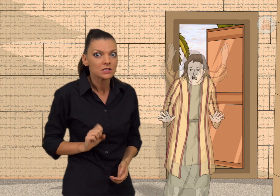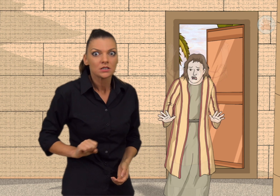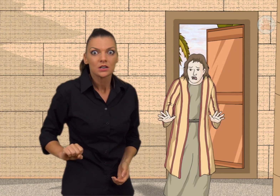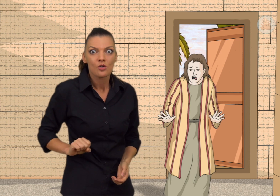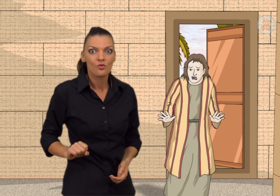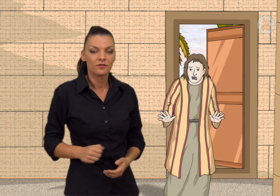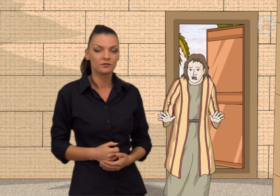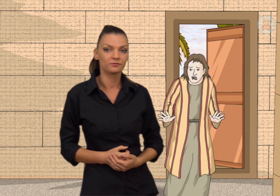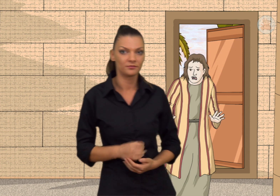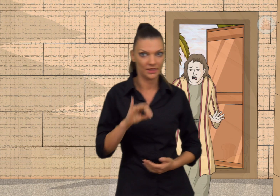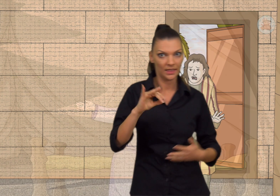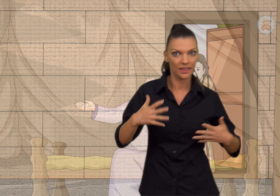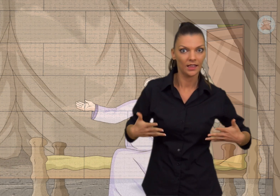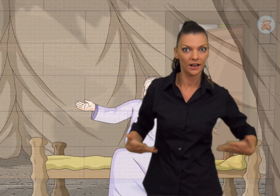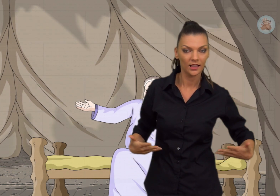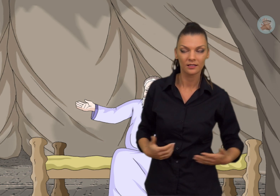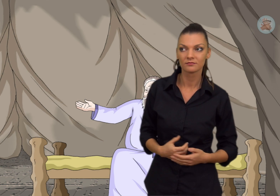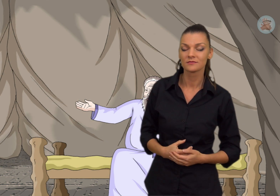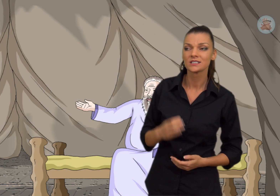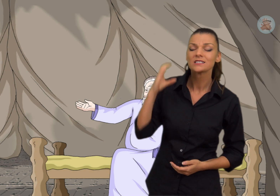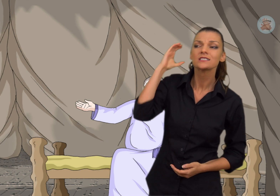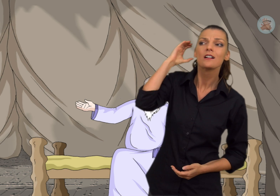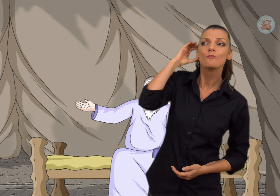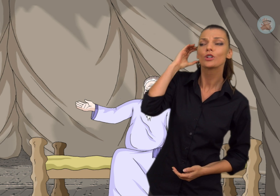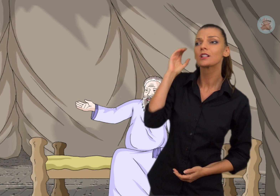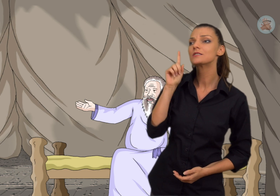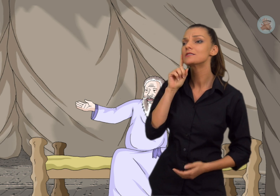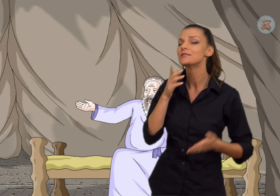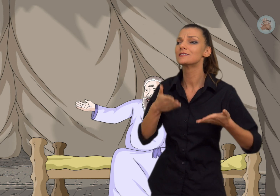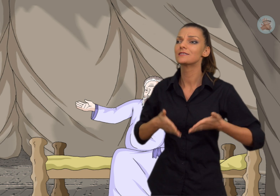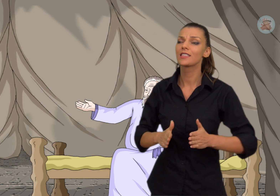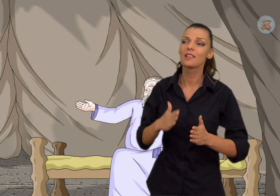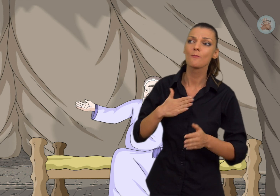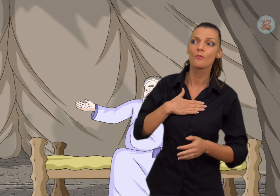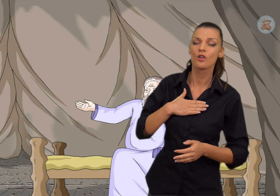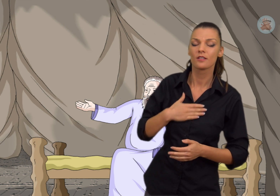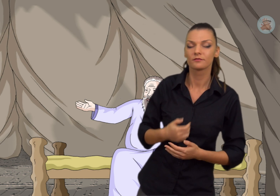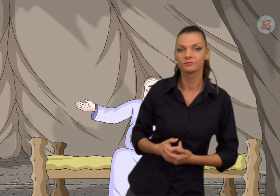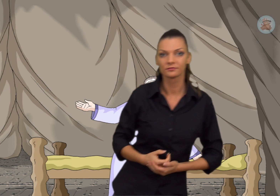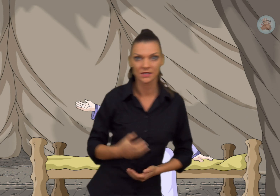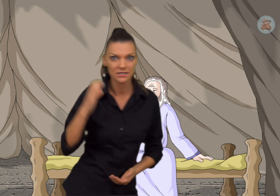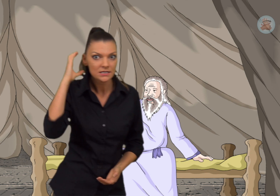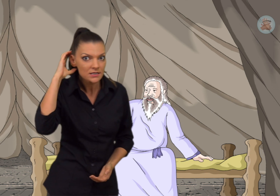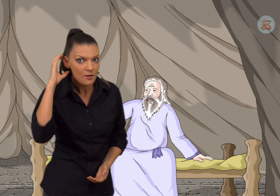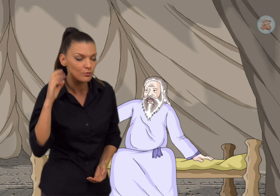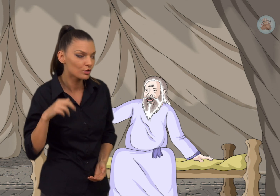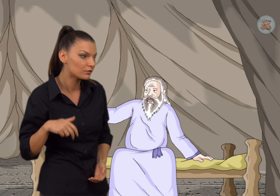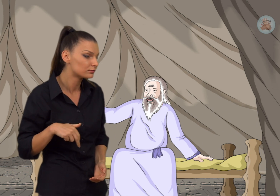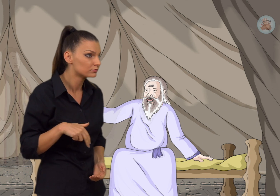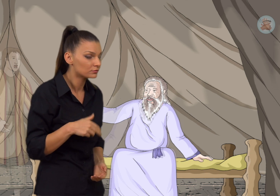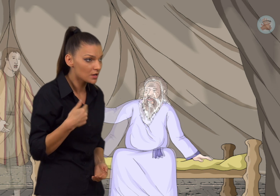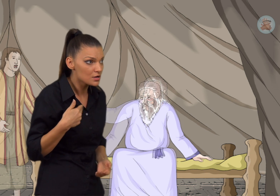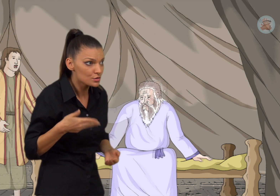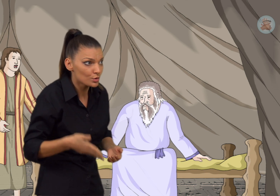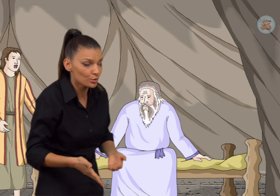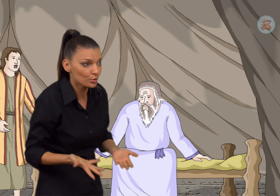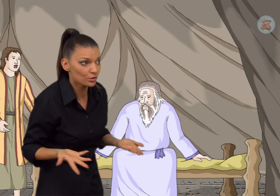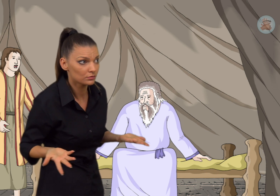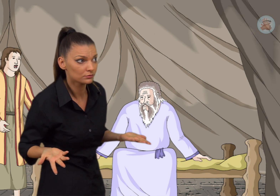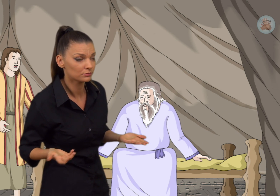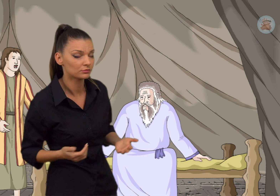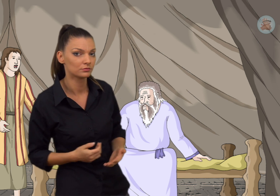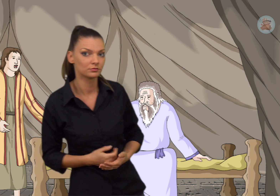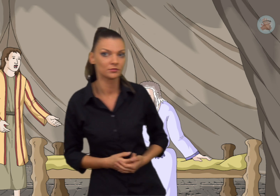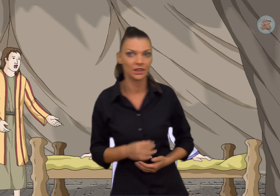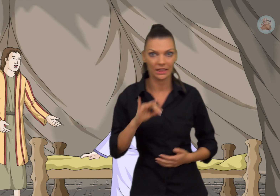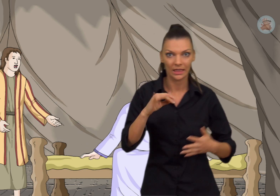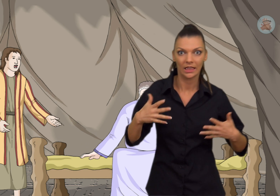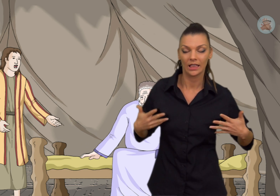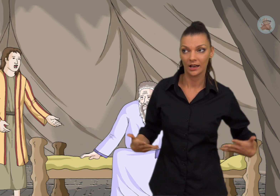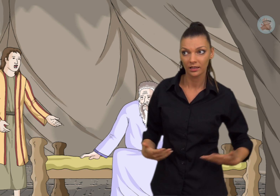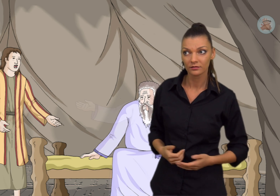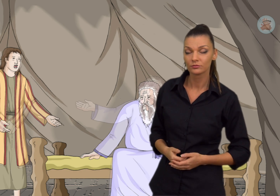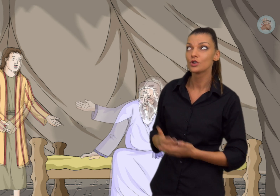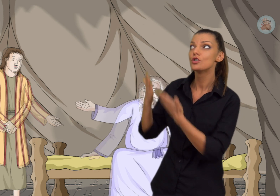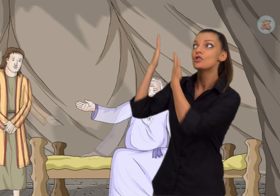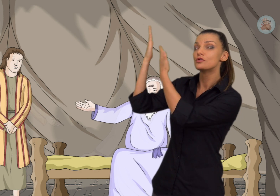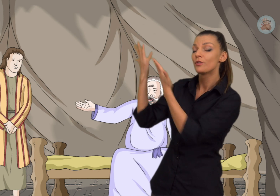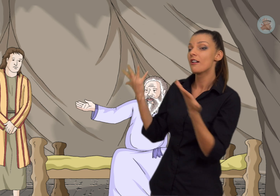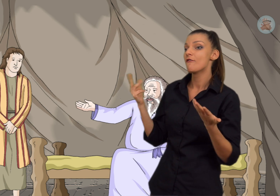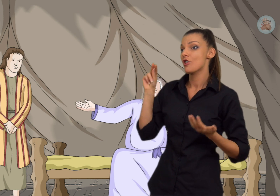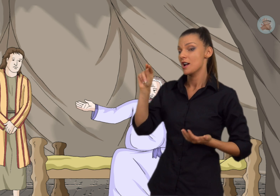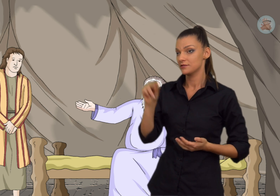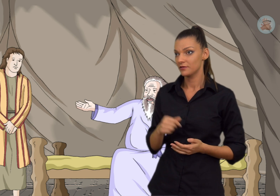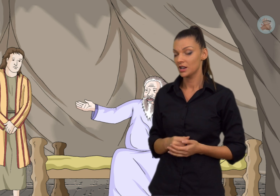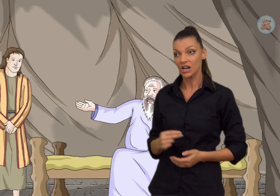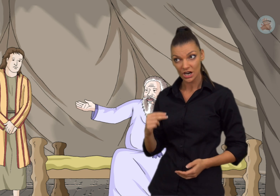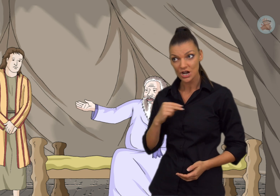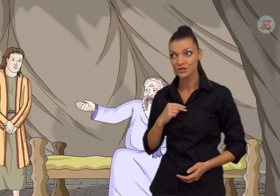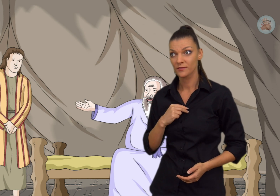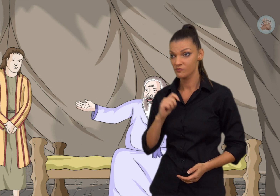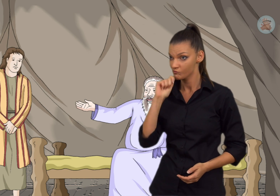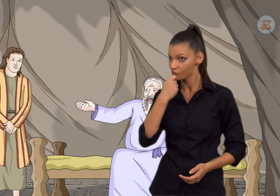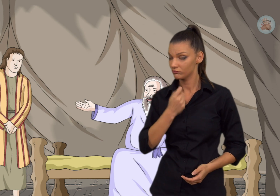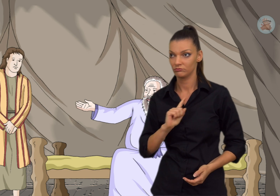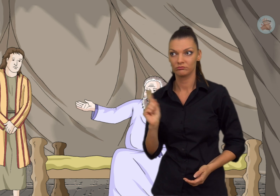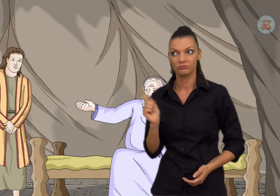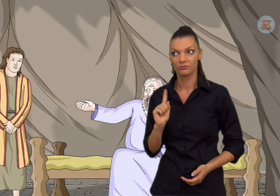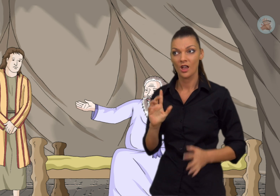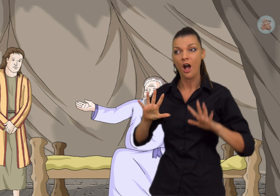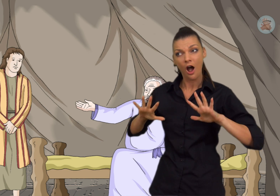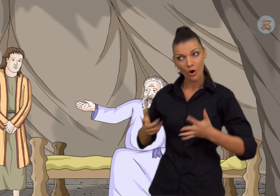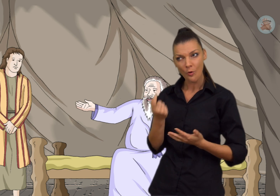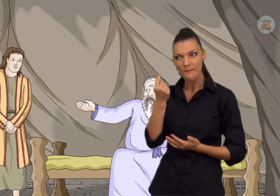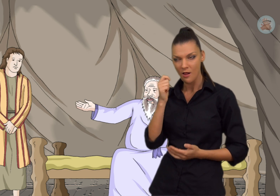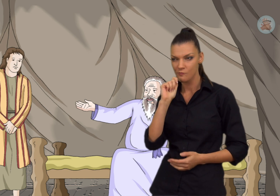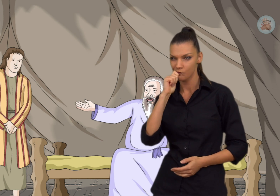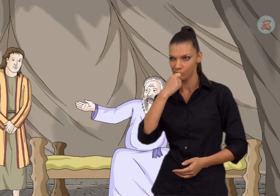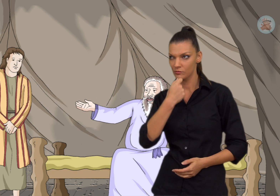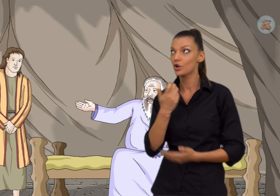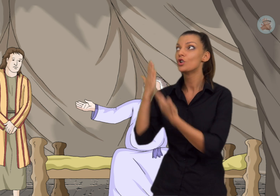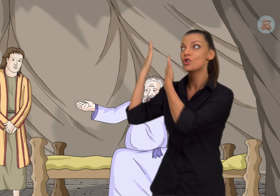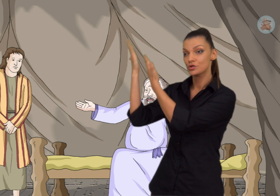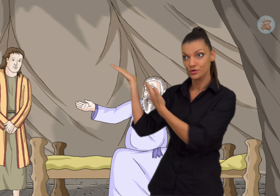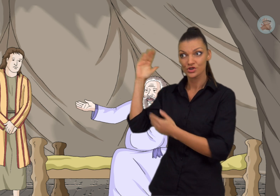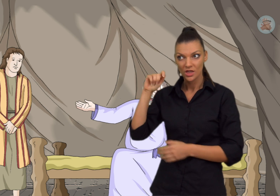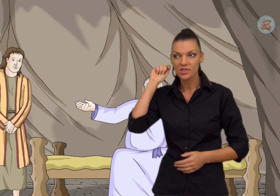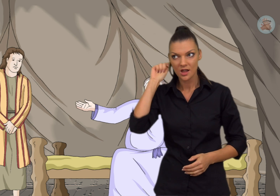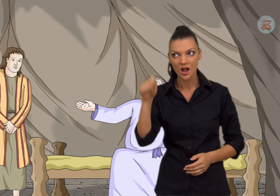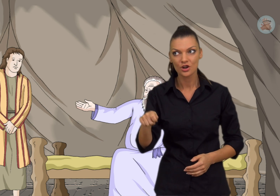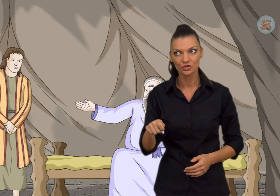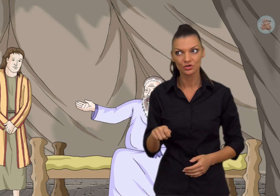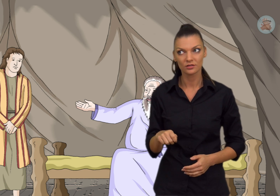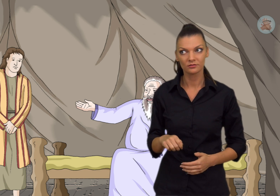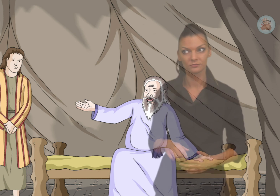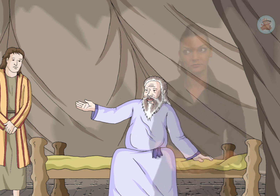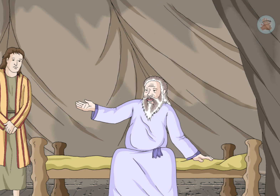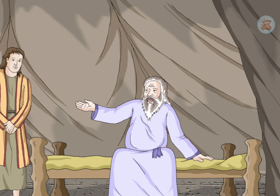He was afraid to tell Eli the vision, but Eli called to him and said, “Samuel, my son.” “Here I am,” answered Samuel. “What was the message He gave you?” Eli asked. “Do not hide it from me.